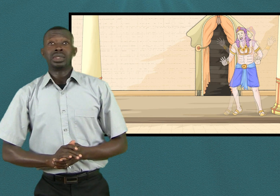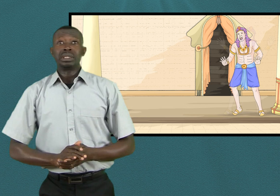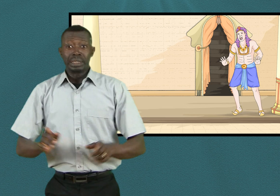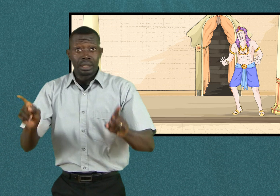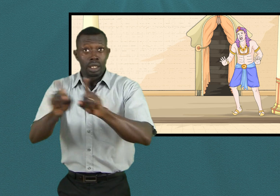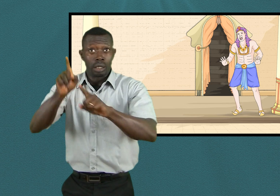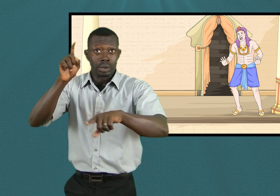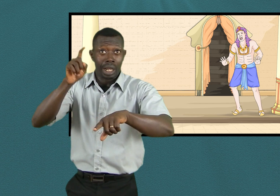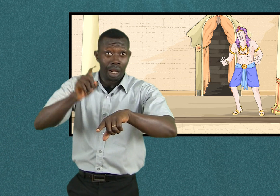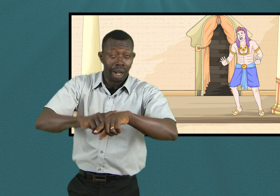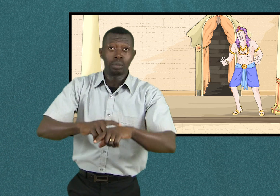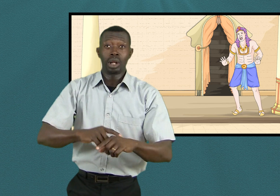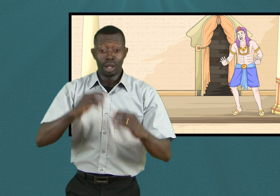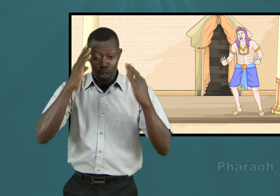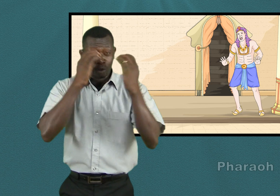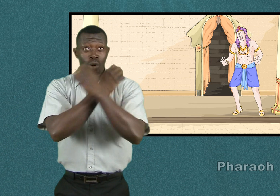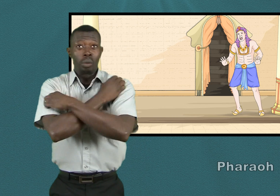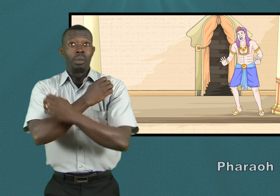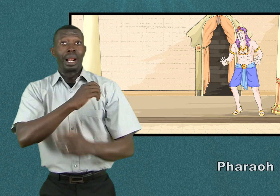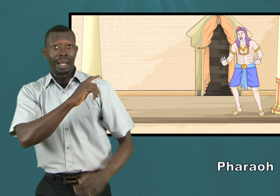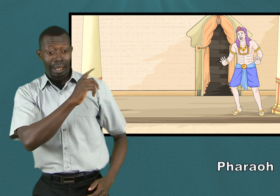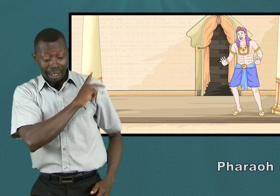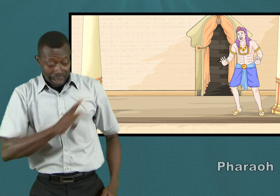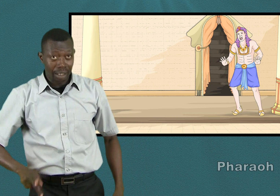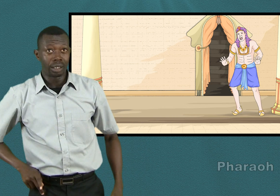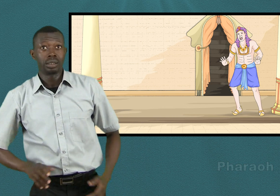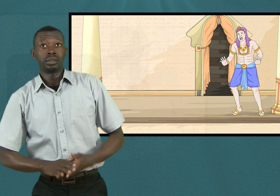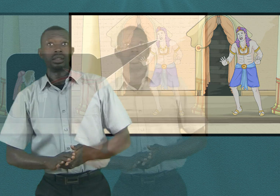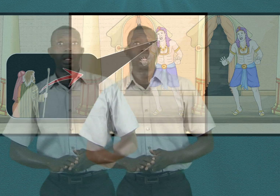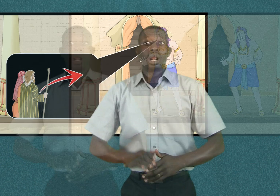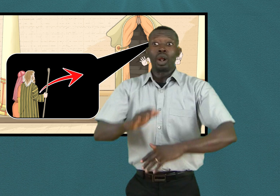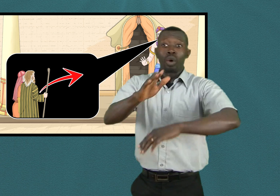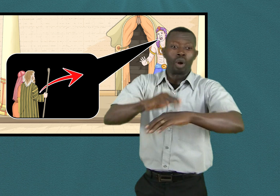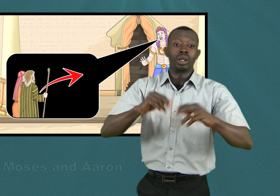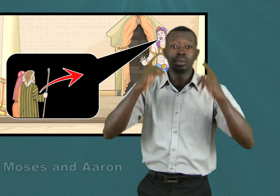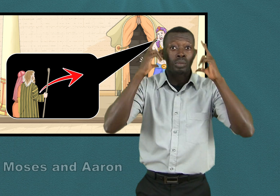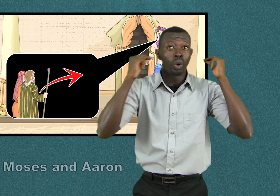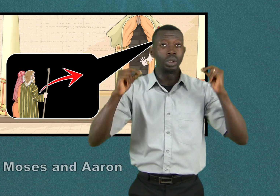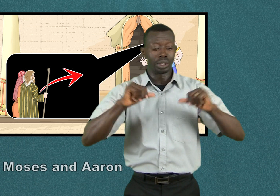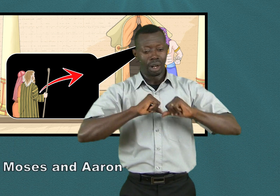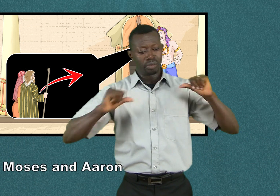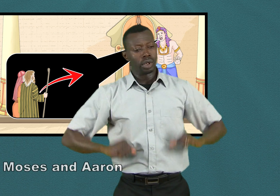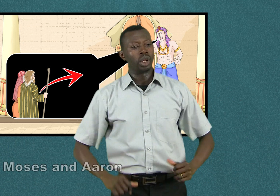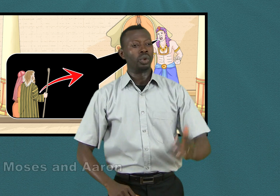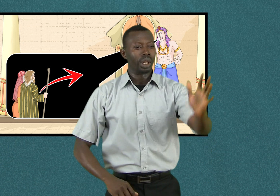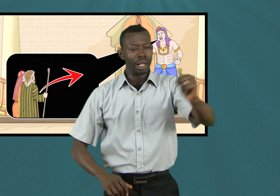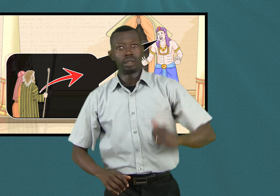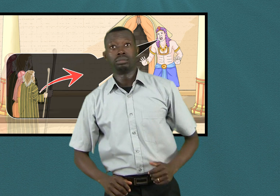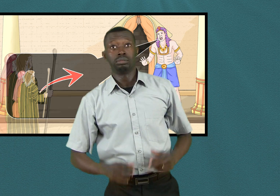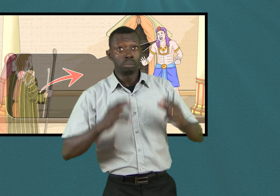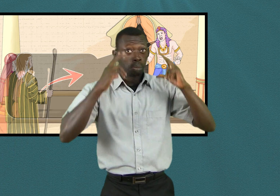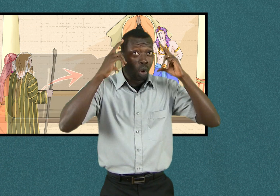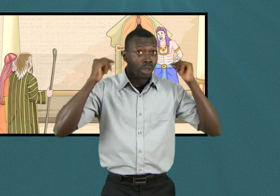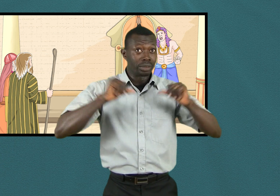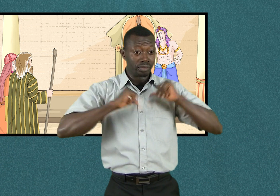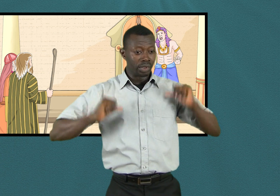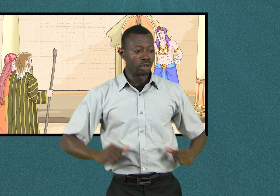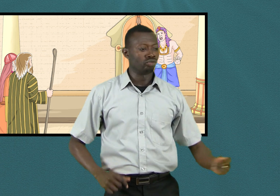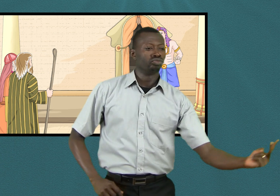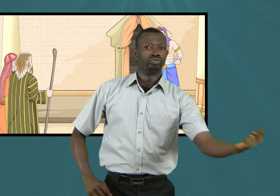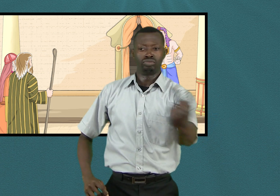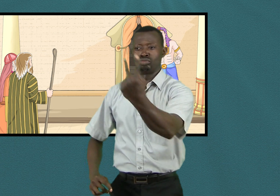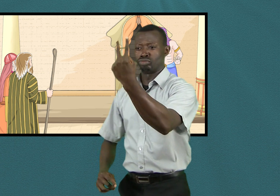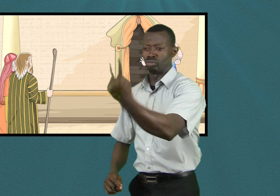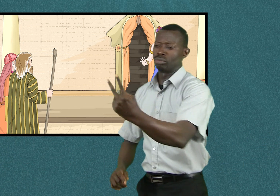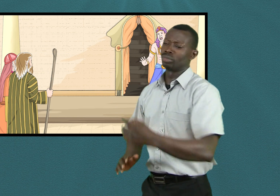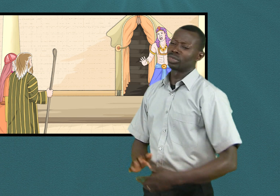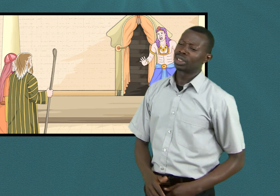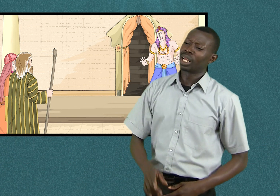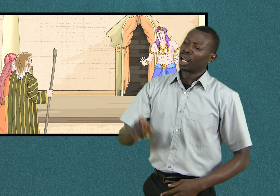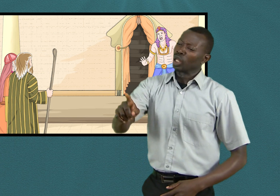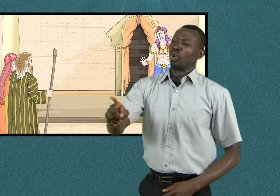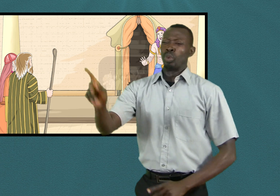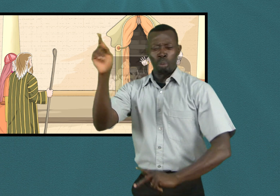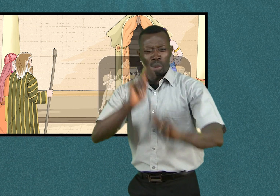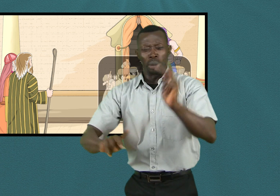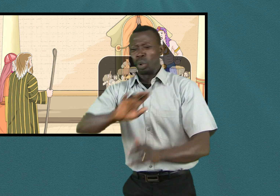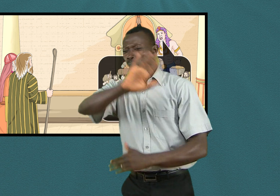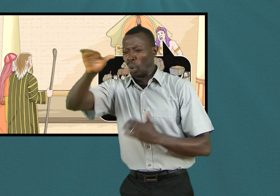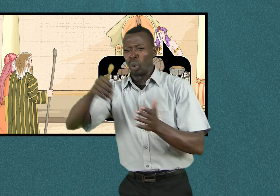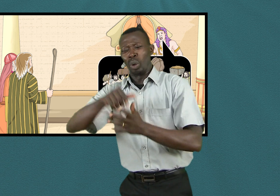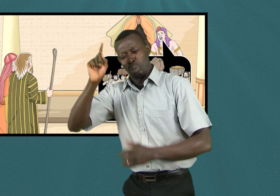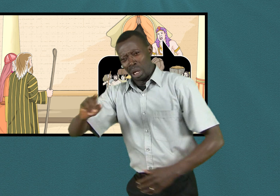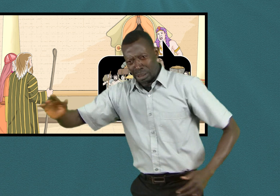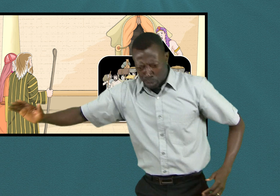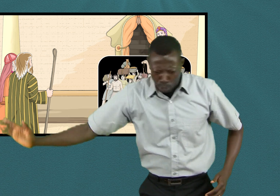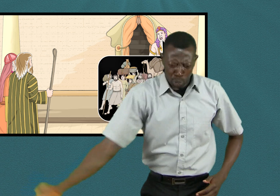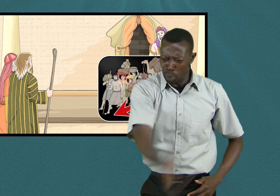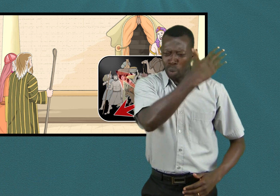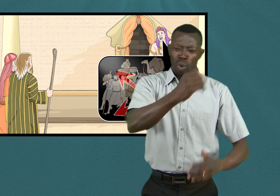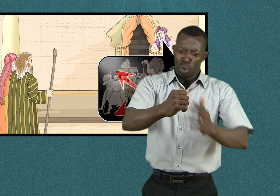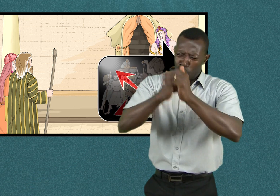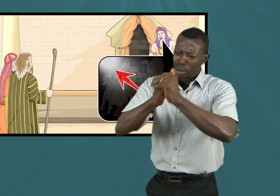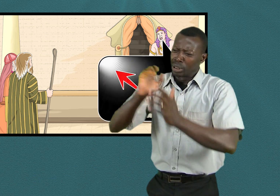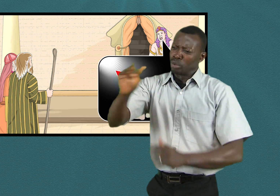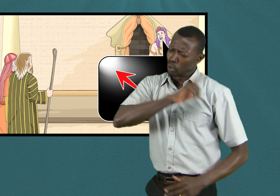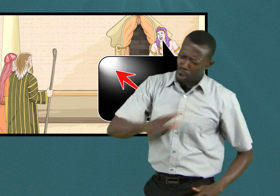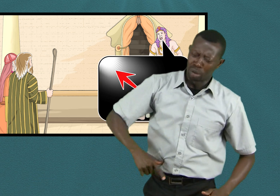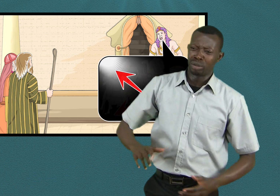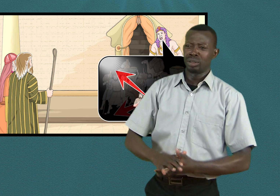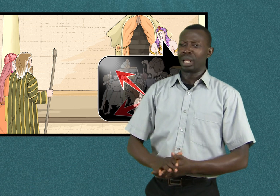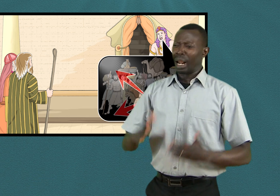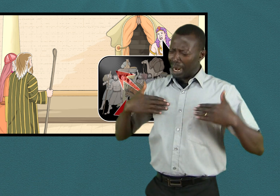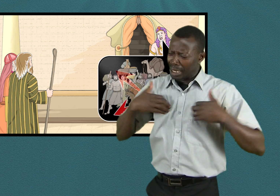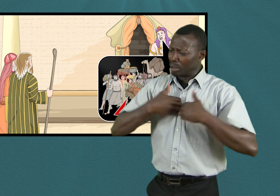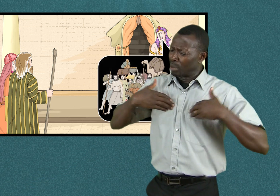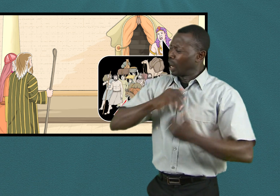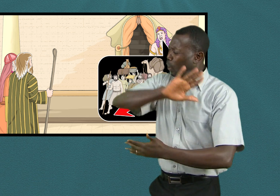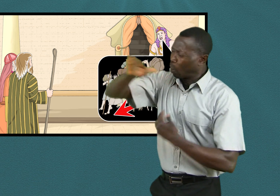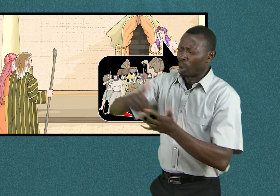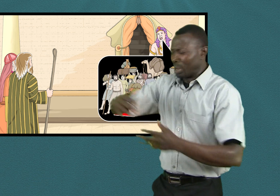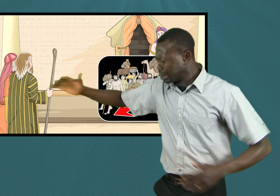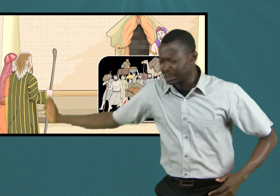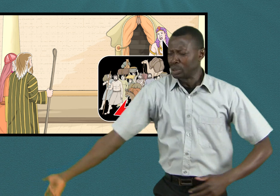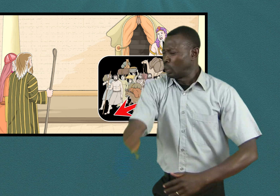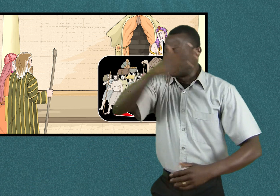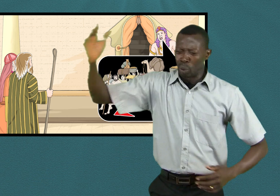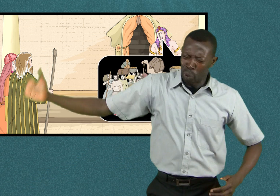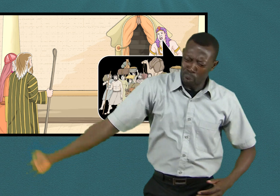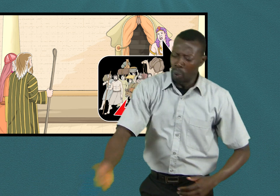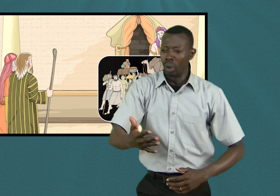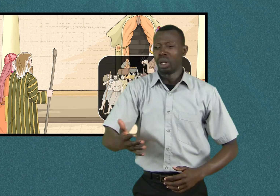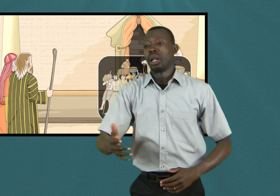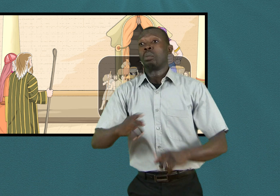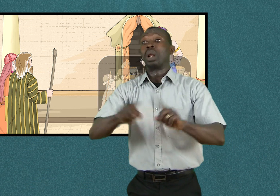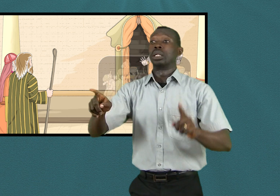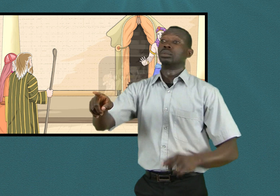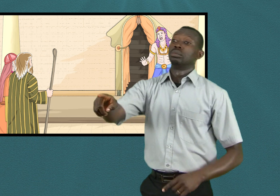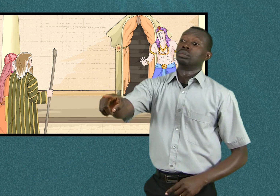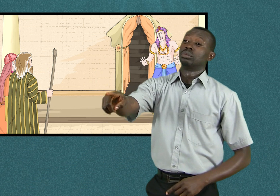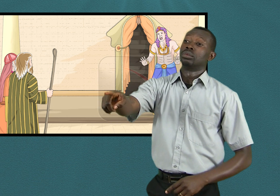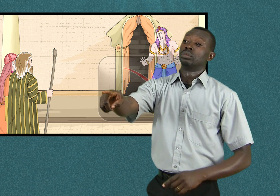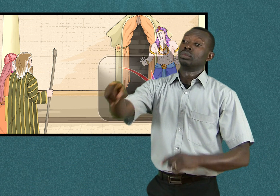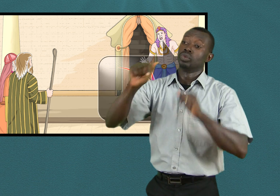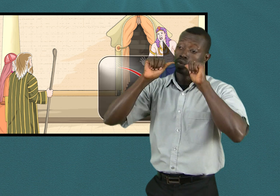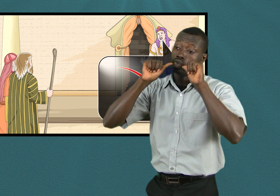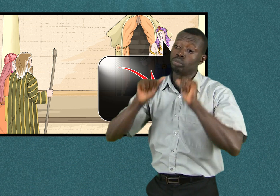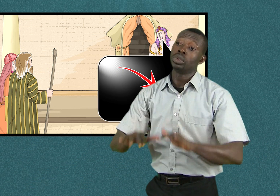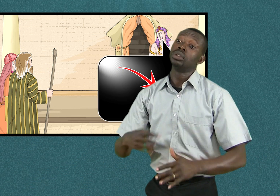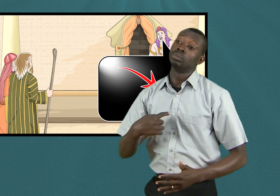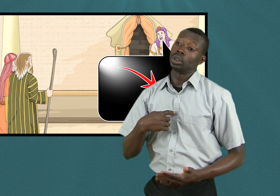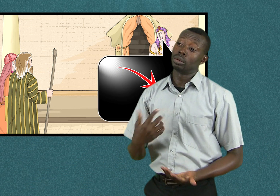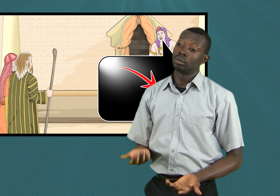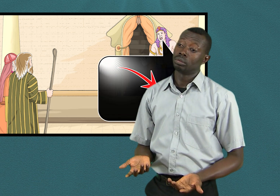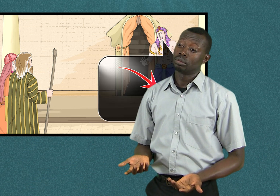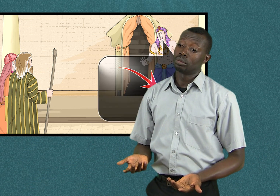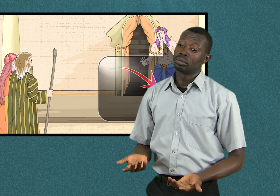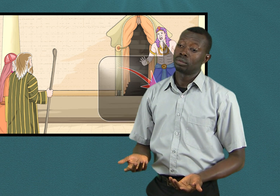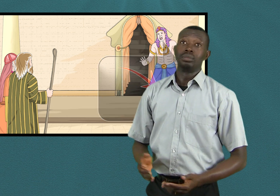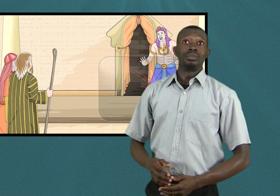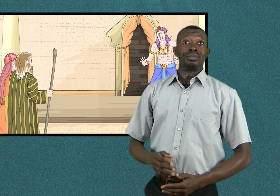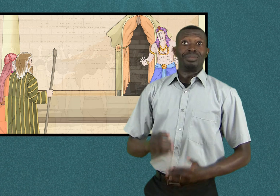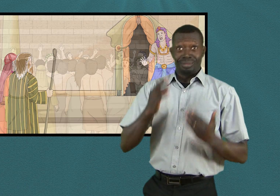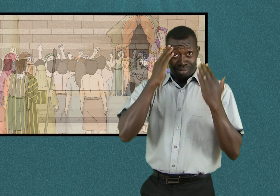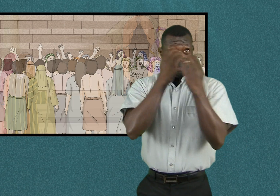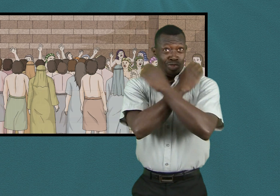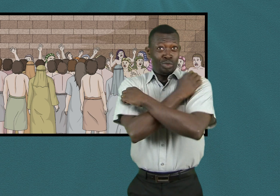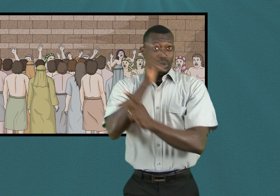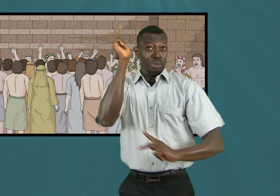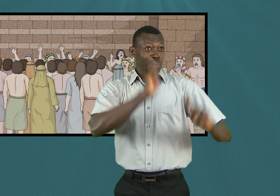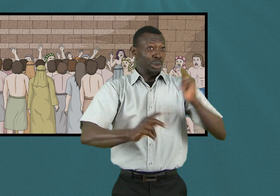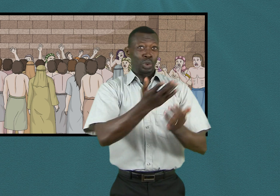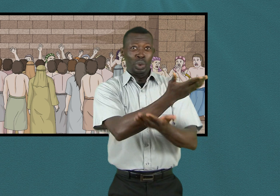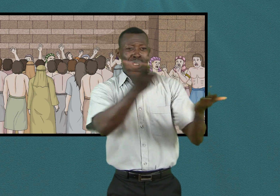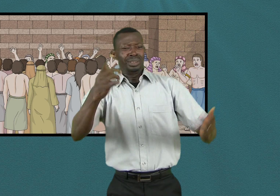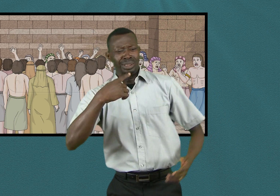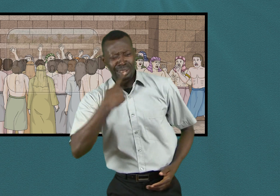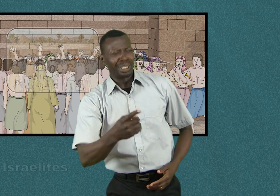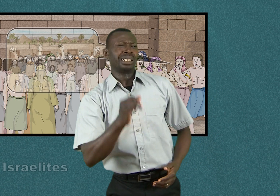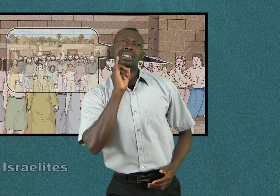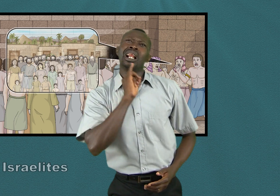Go, worship the LORD as you have requested. Take your flocks and herds as well, just as you have said, and depart! And bless me also.”